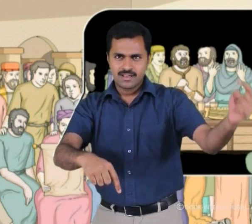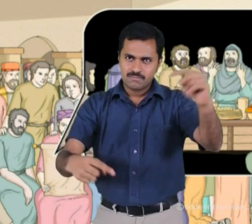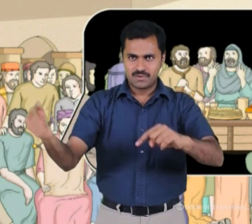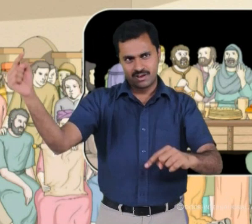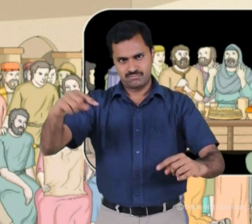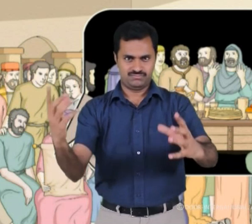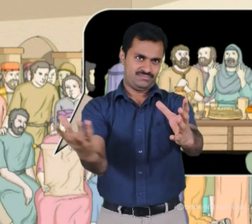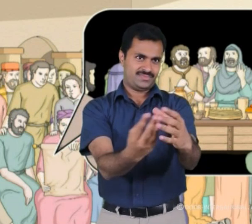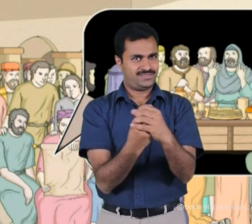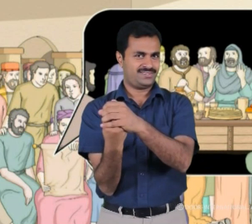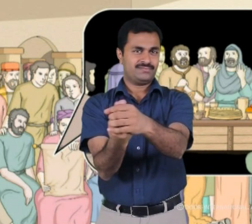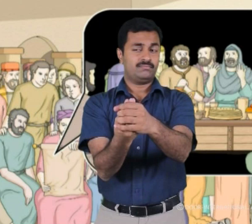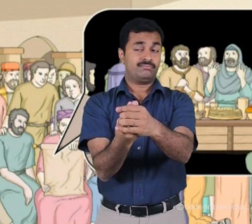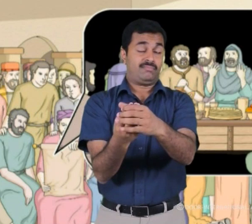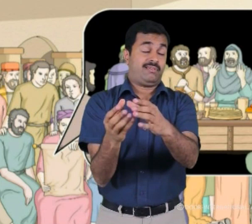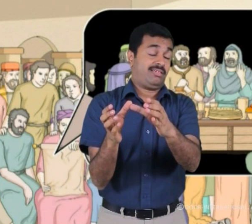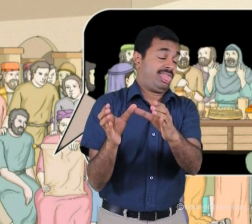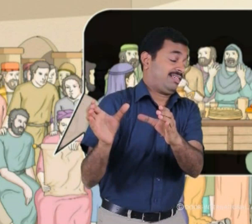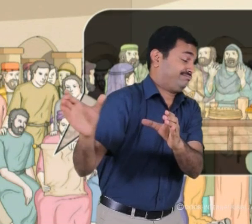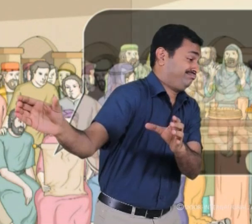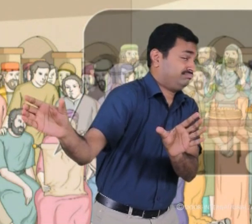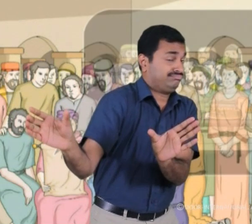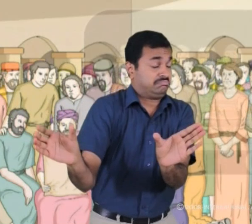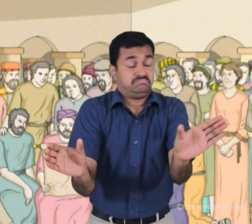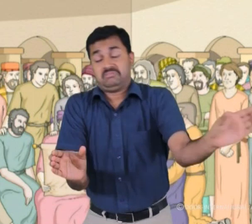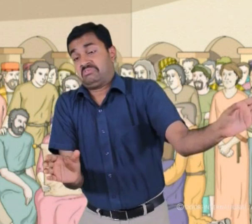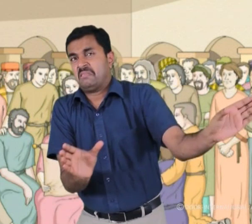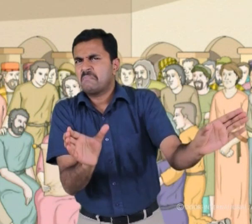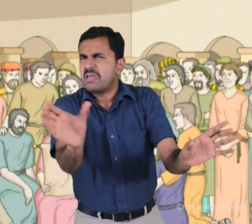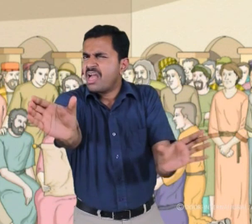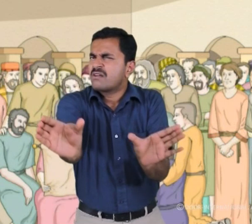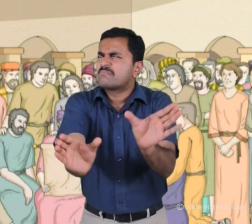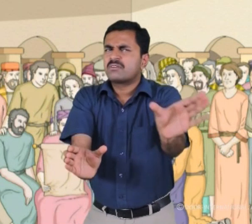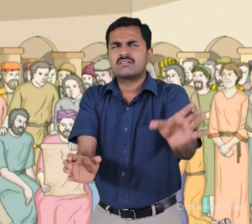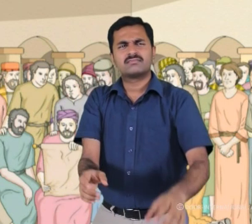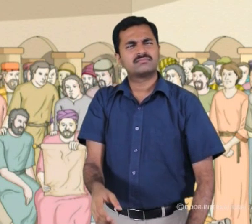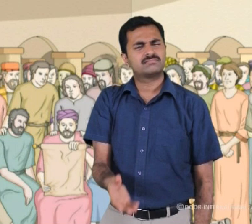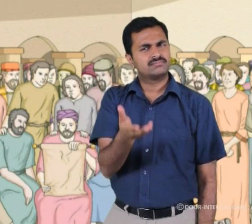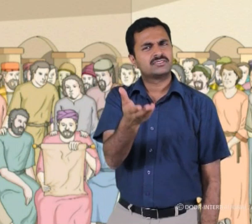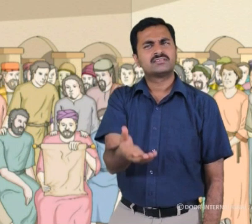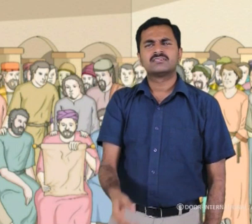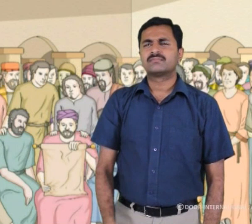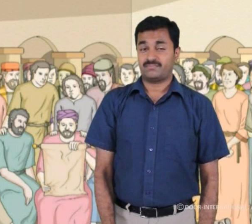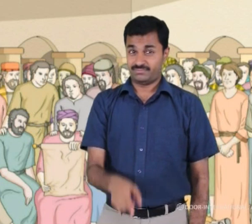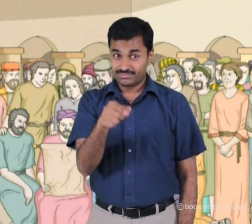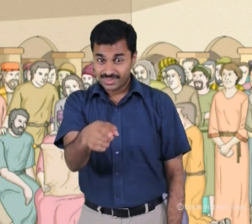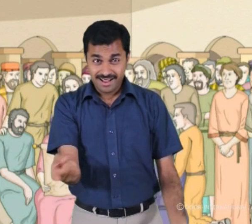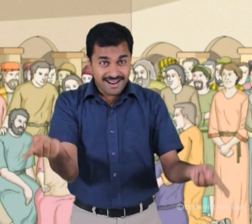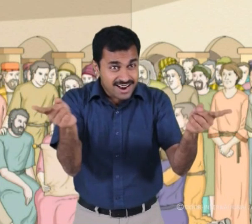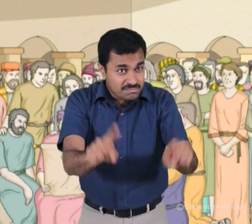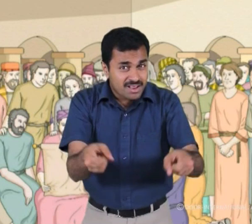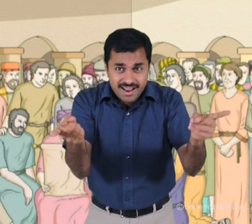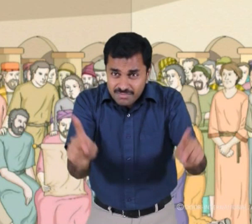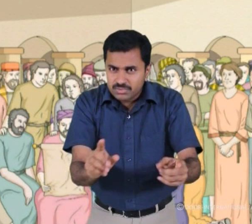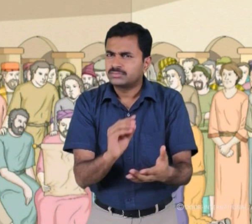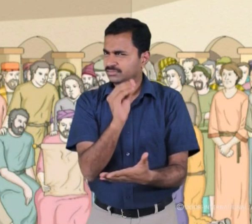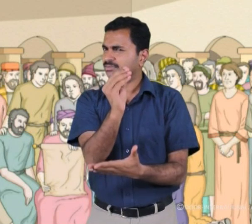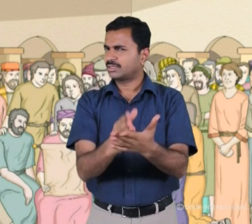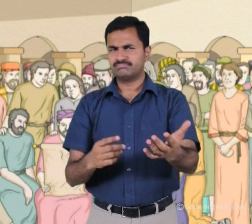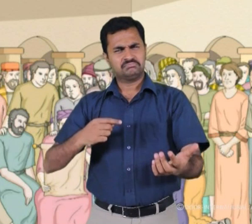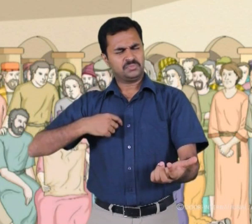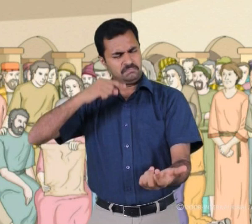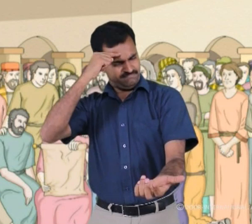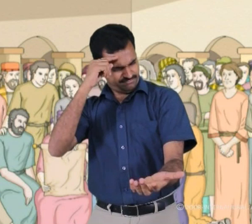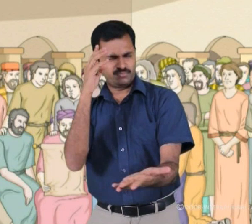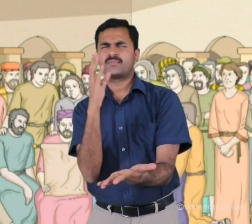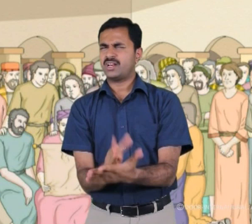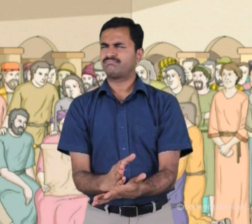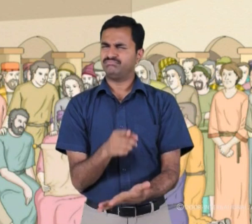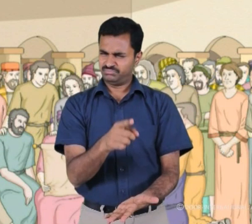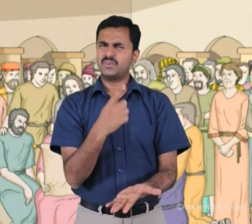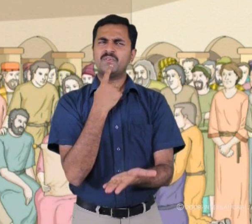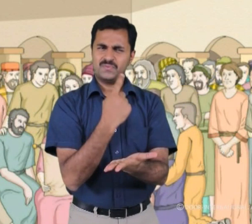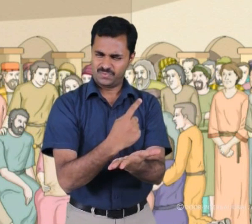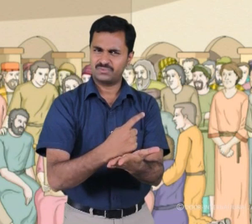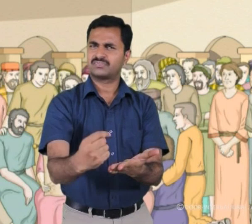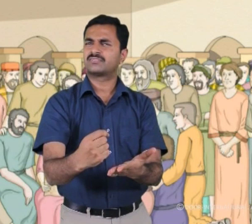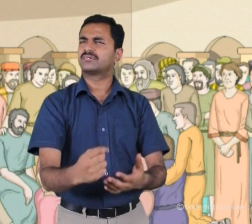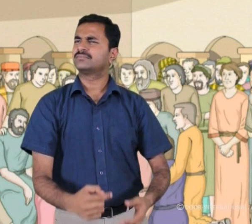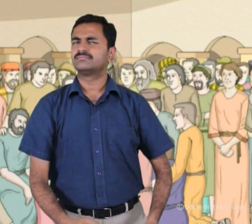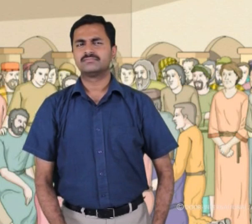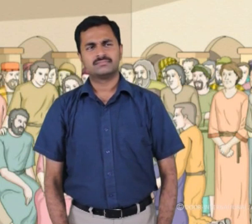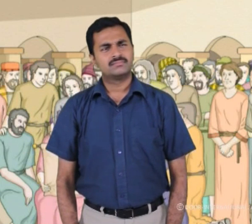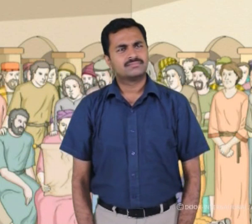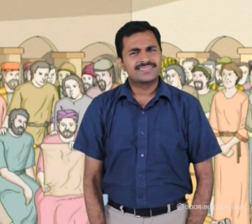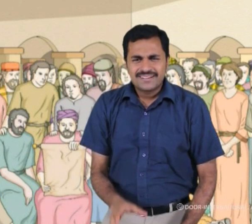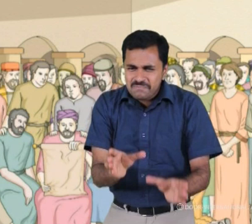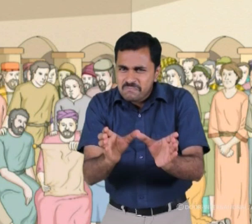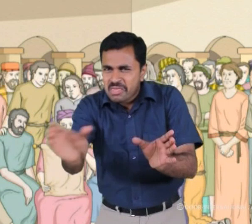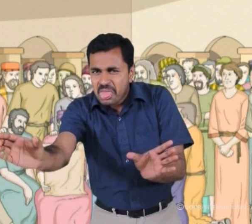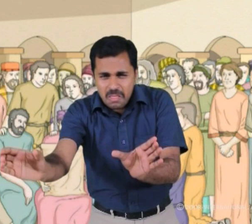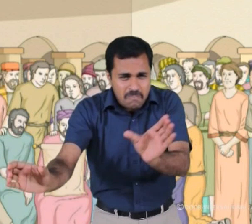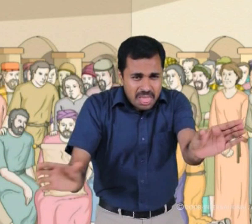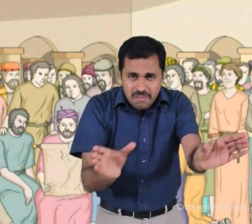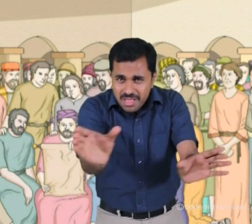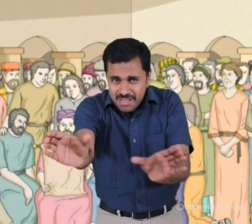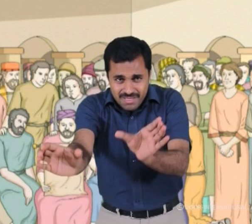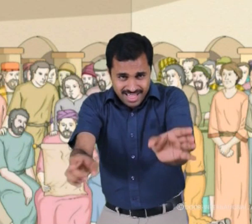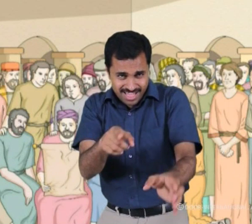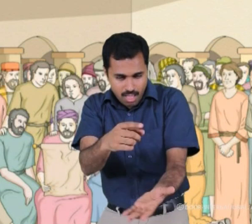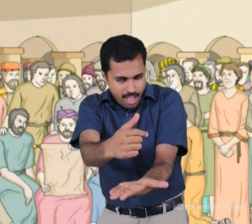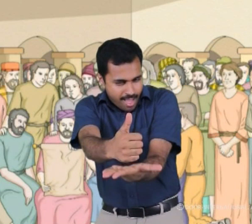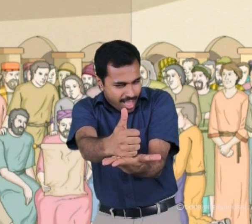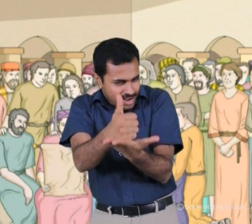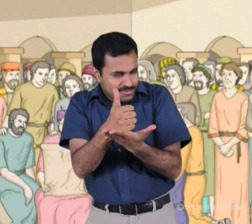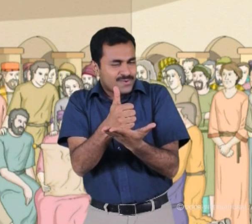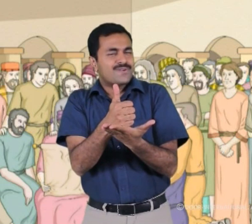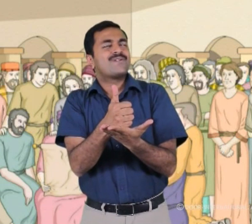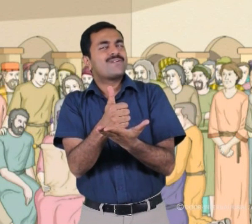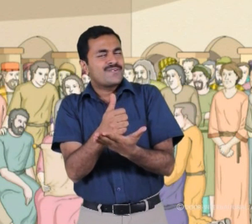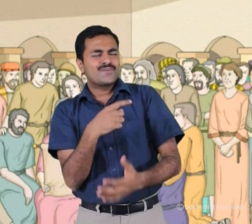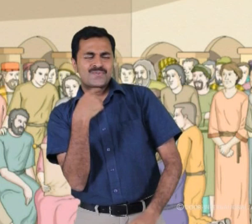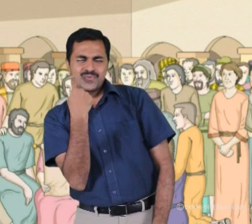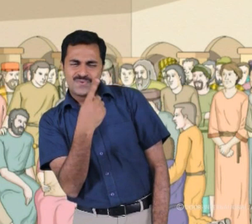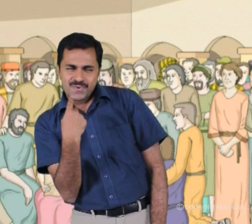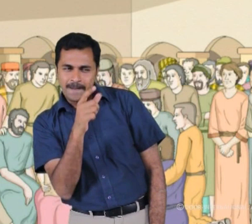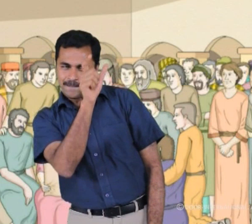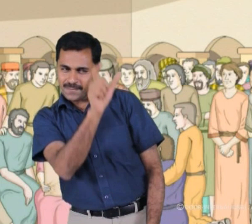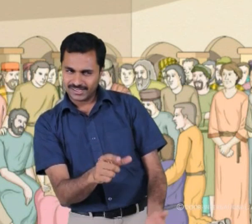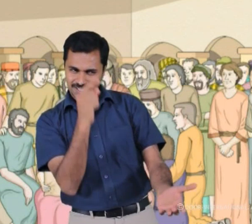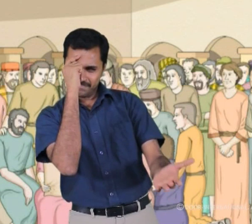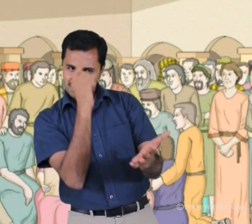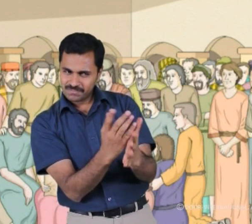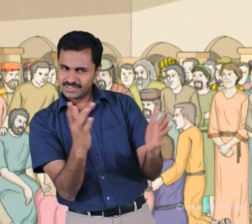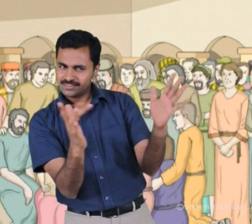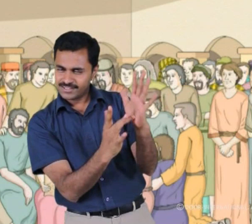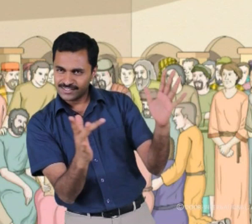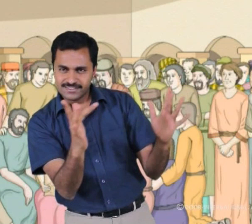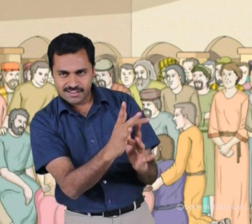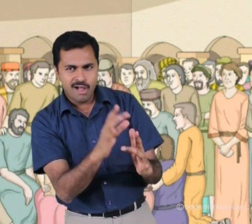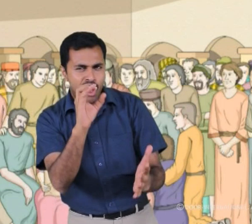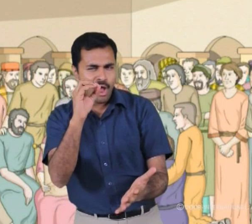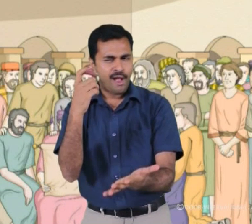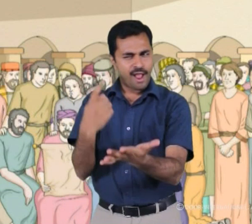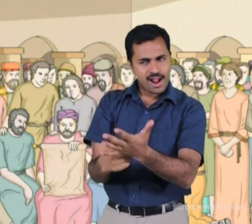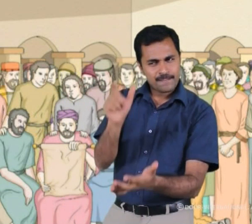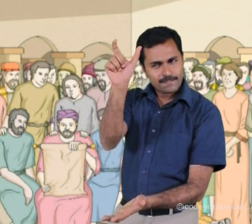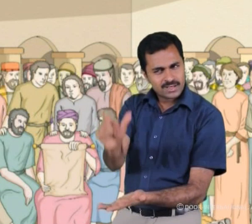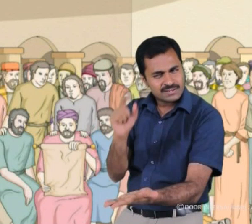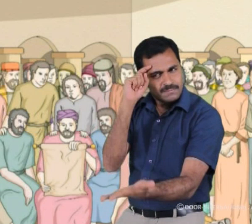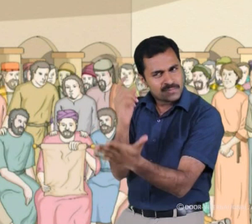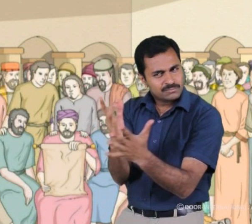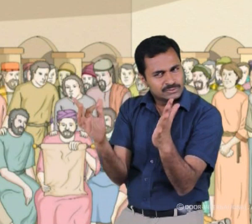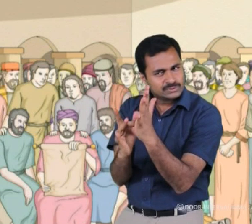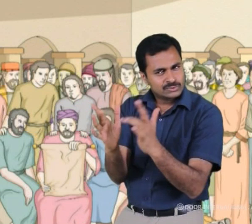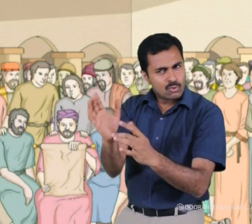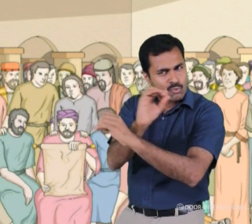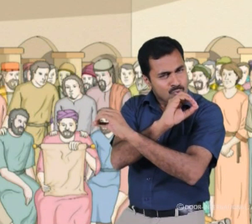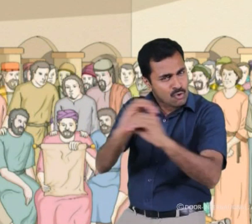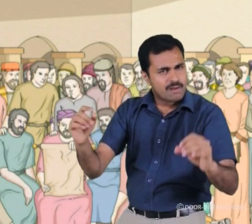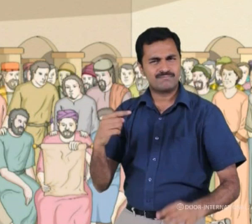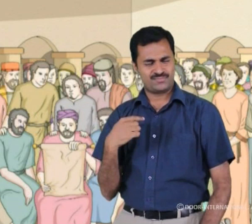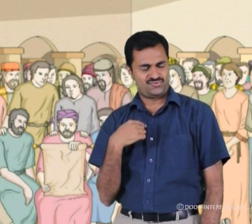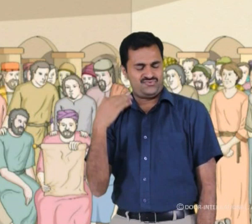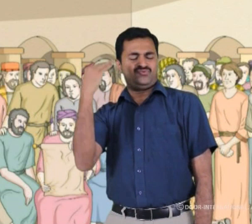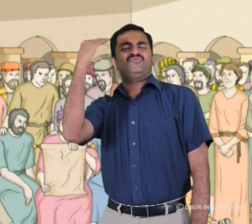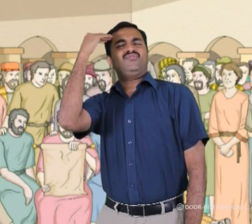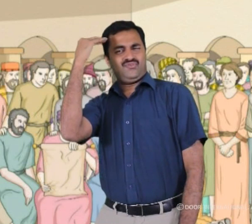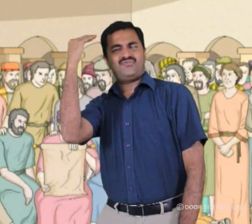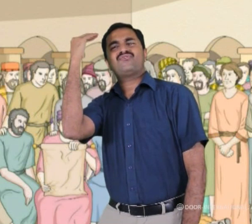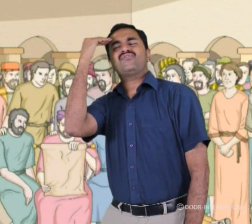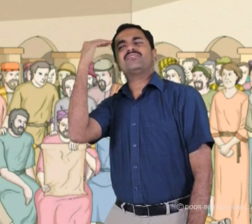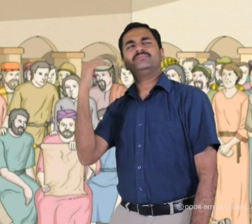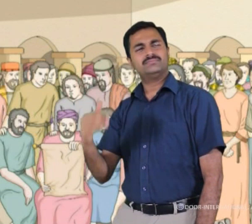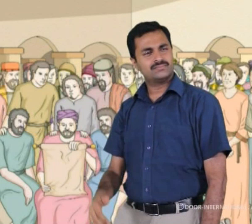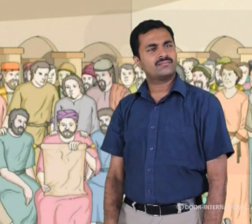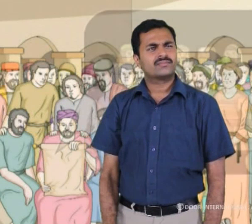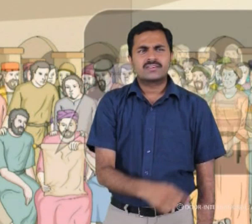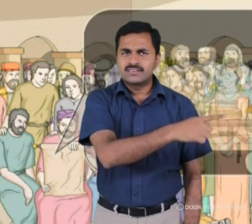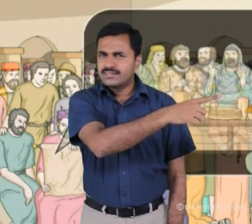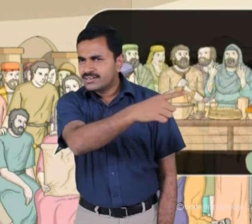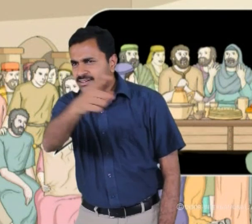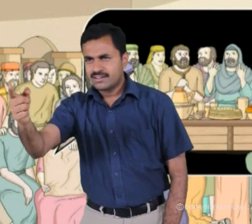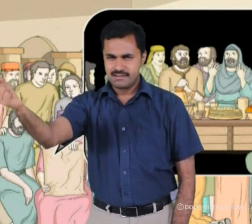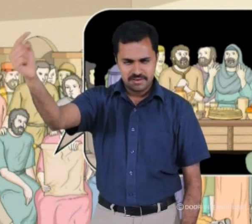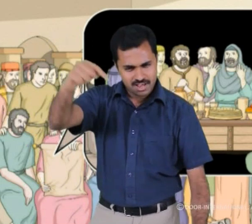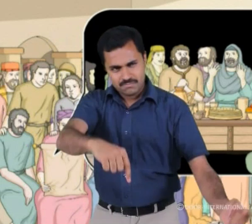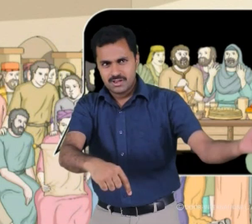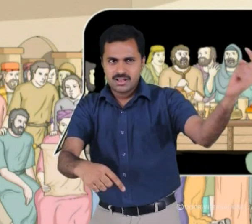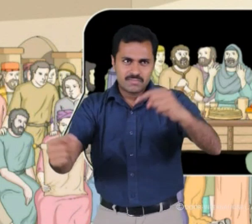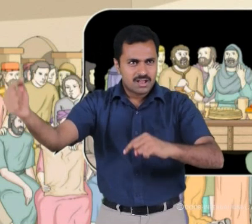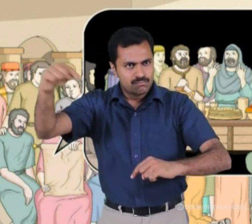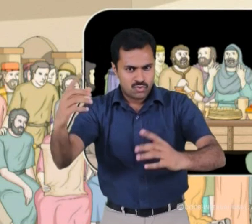And indeed, there must be differences among you to show which of you are approved. Now then, when you come together, it is not the Lord’s Supper you eat.